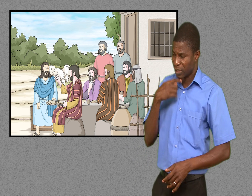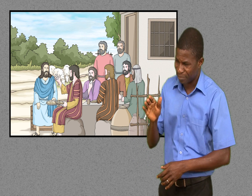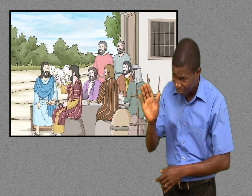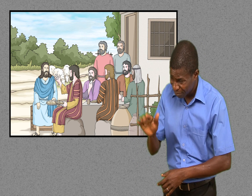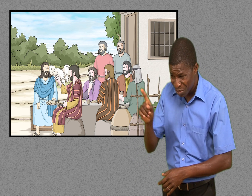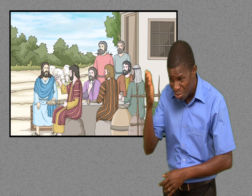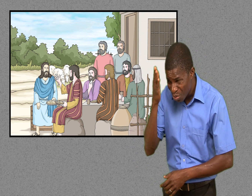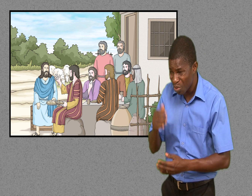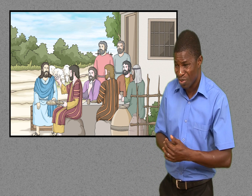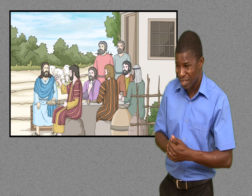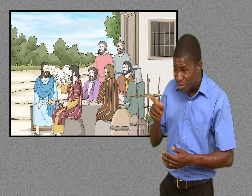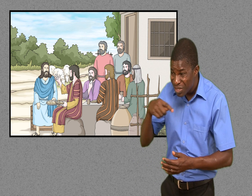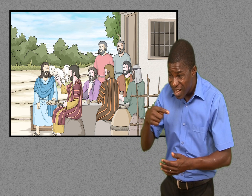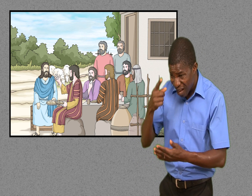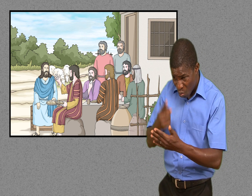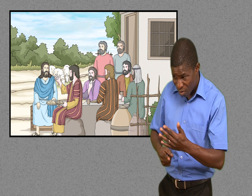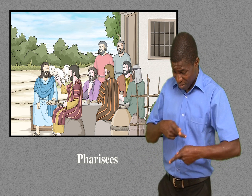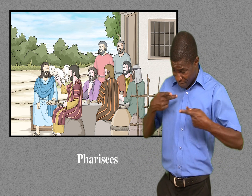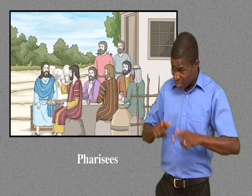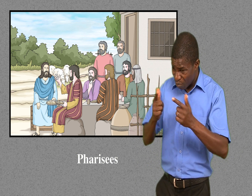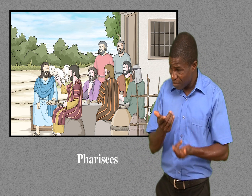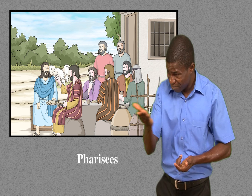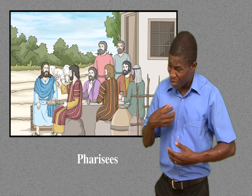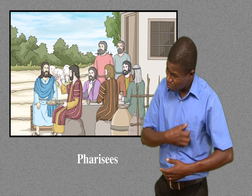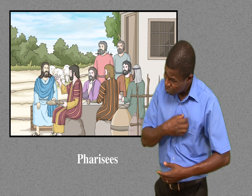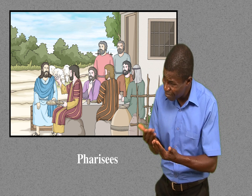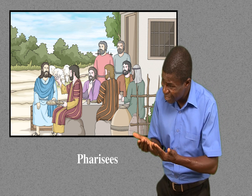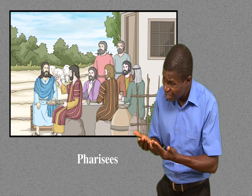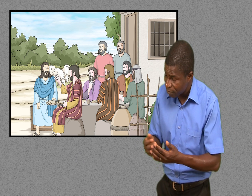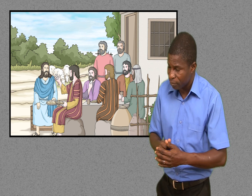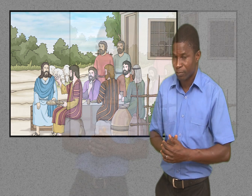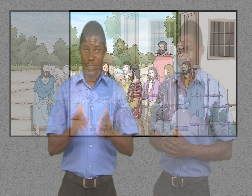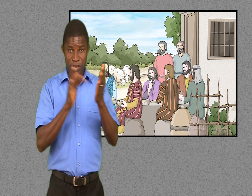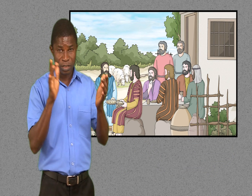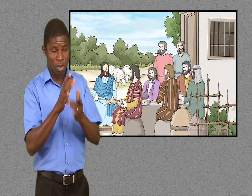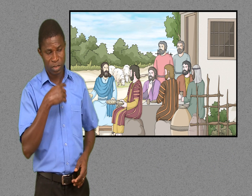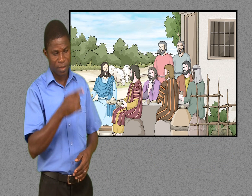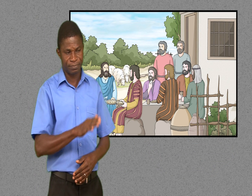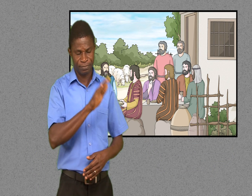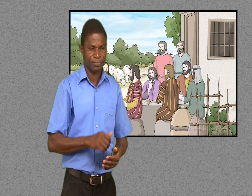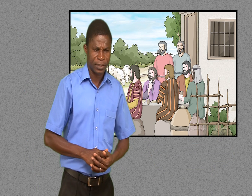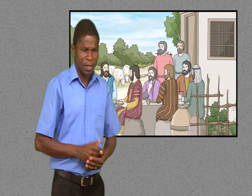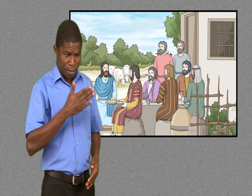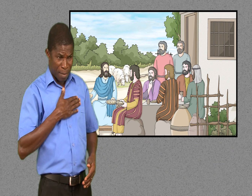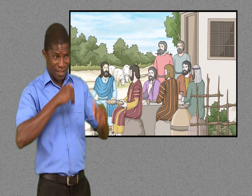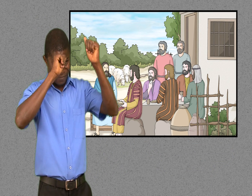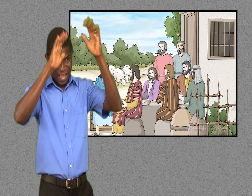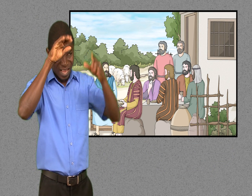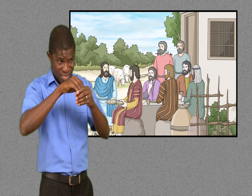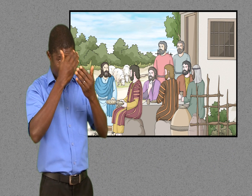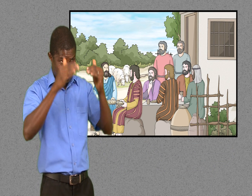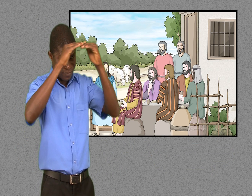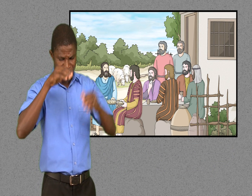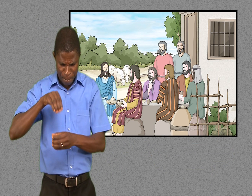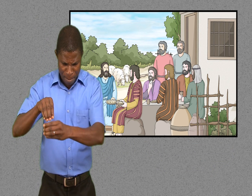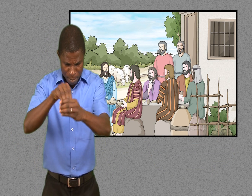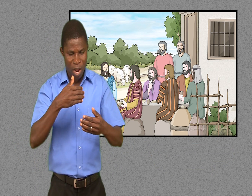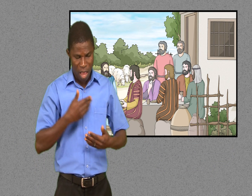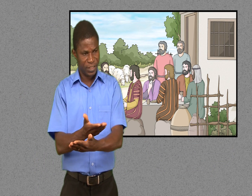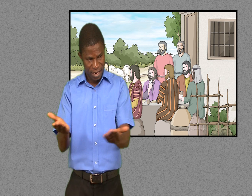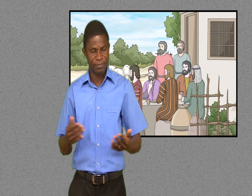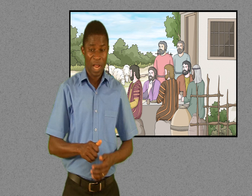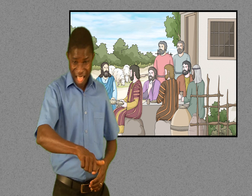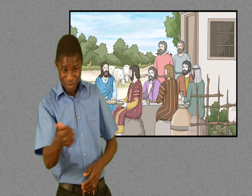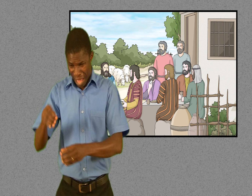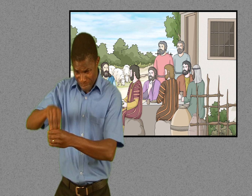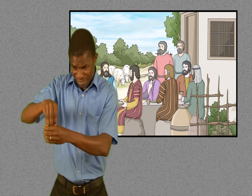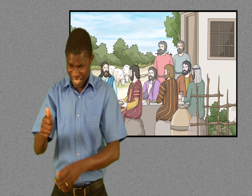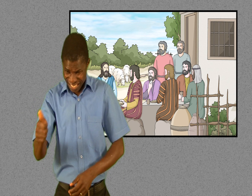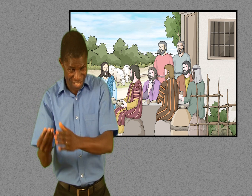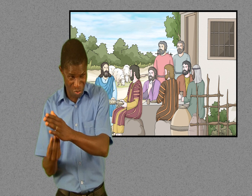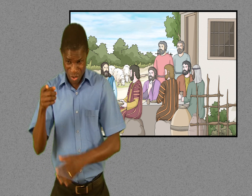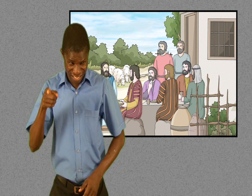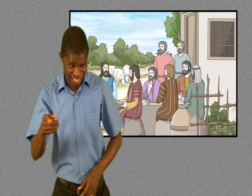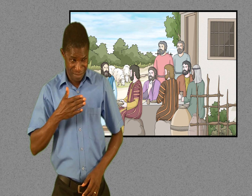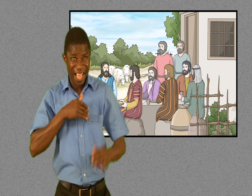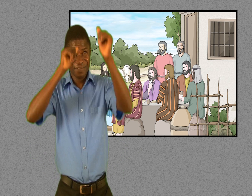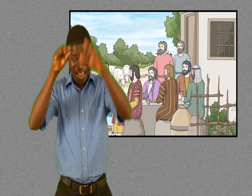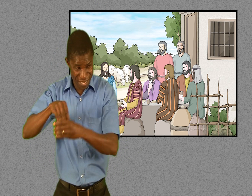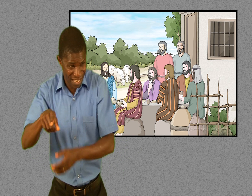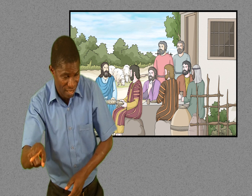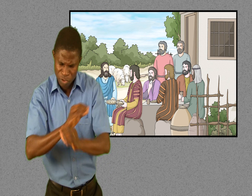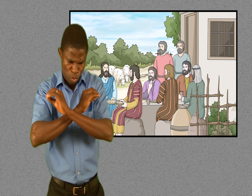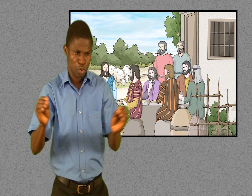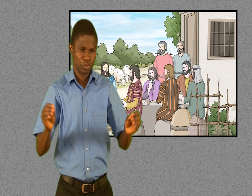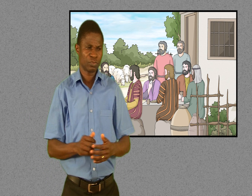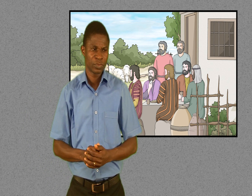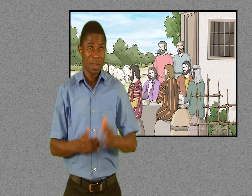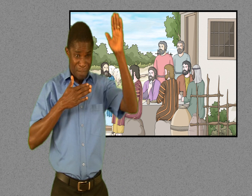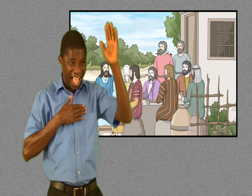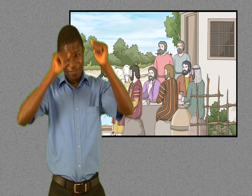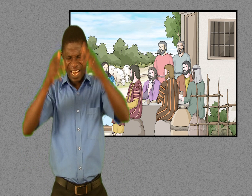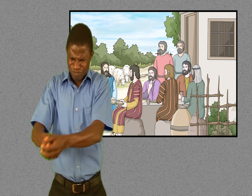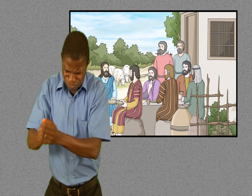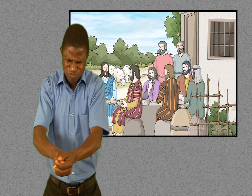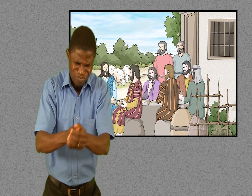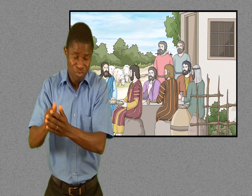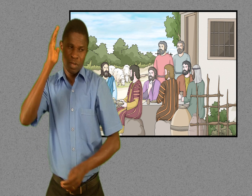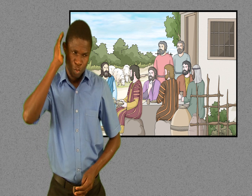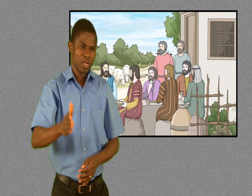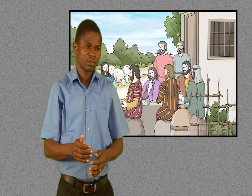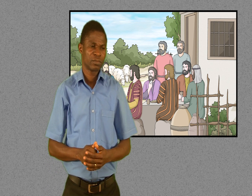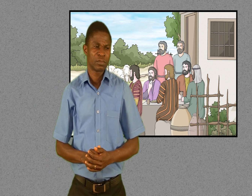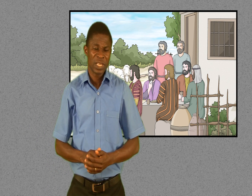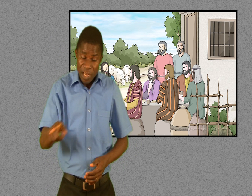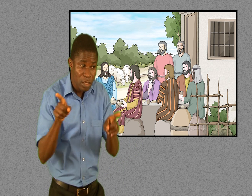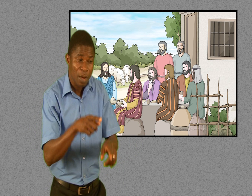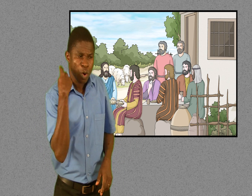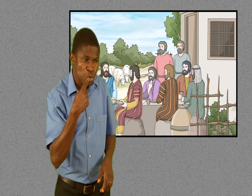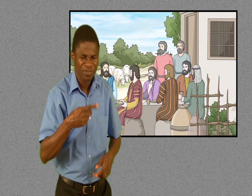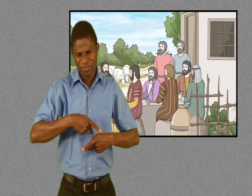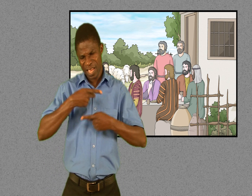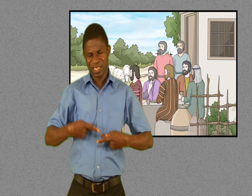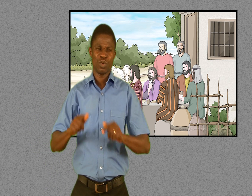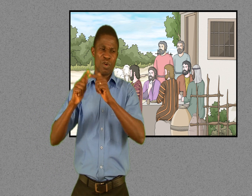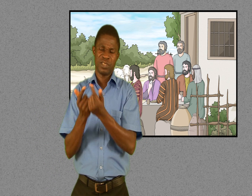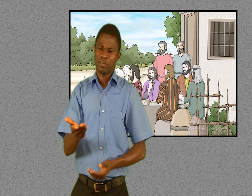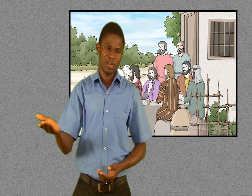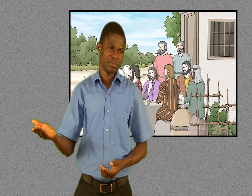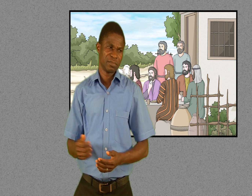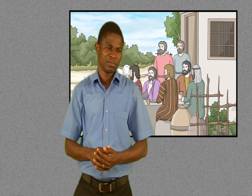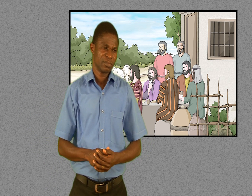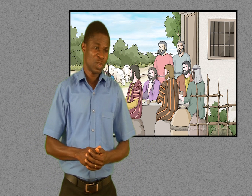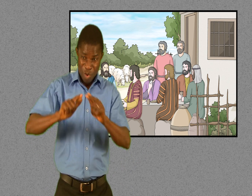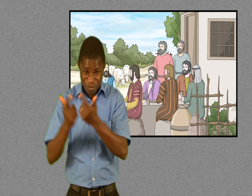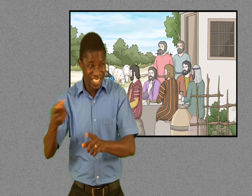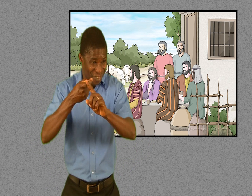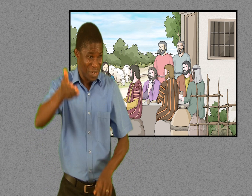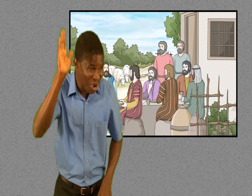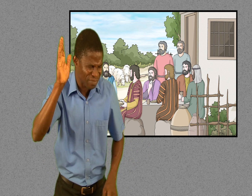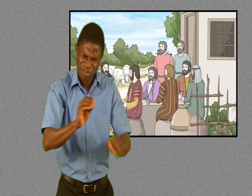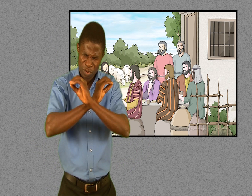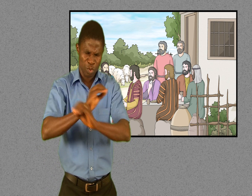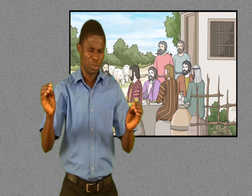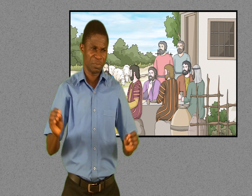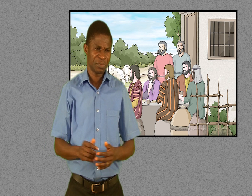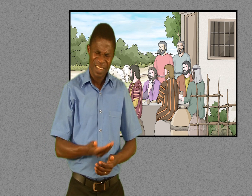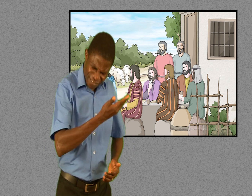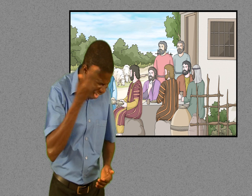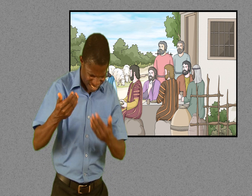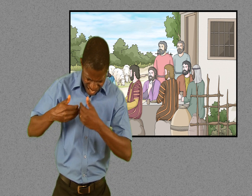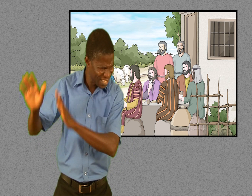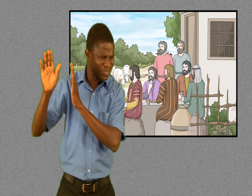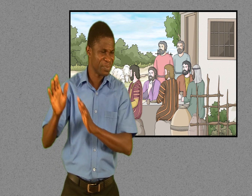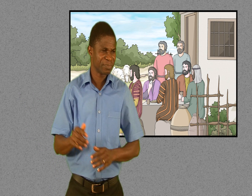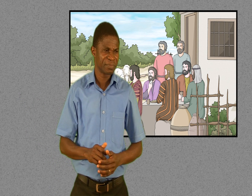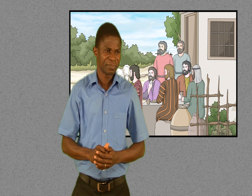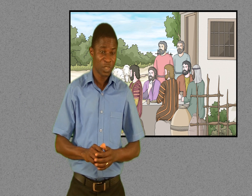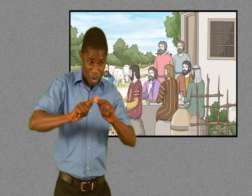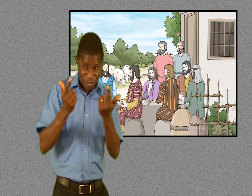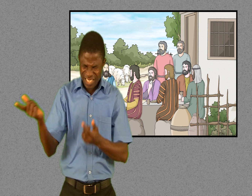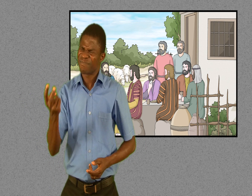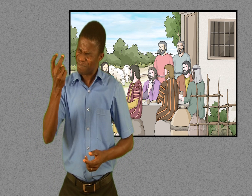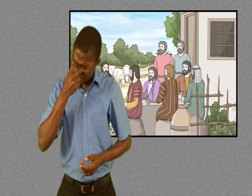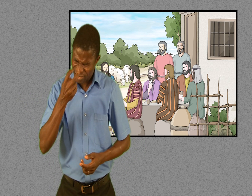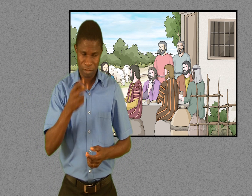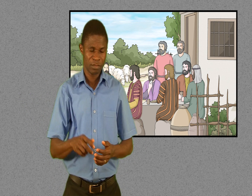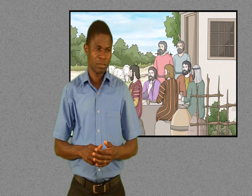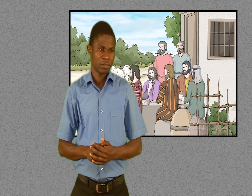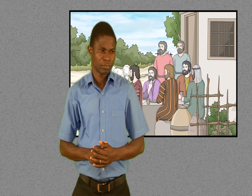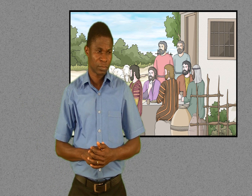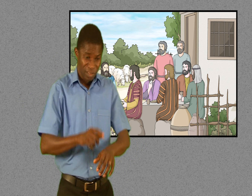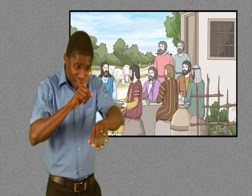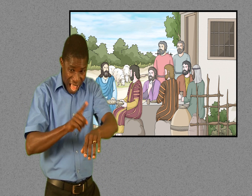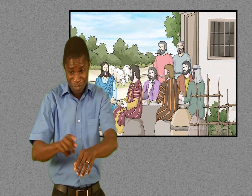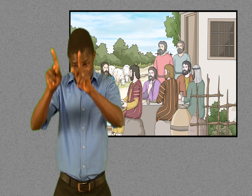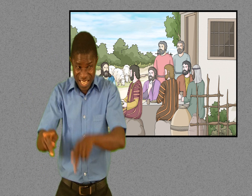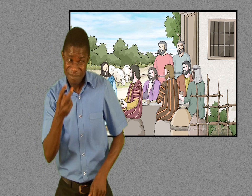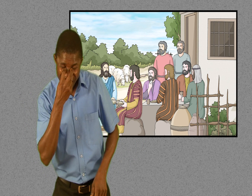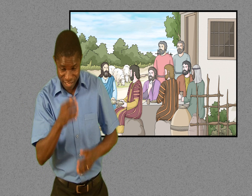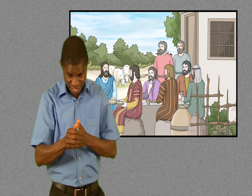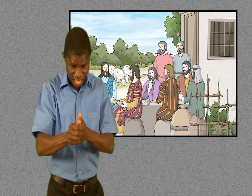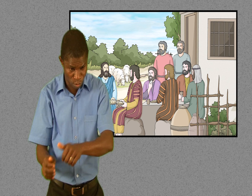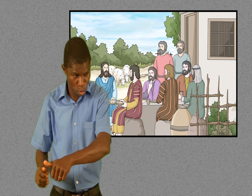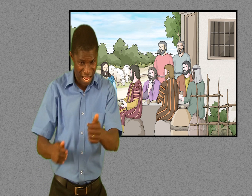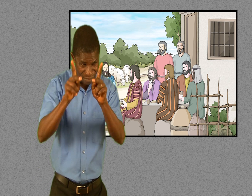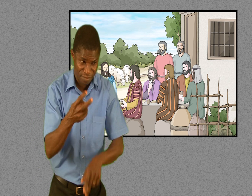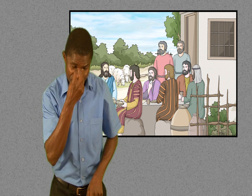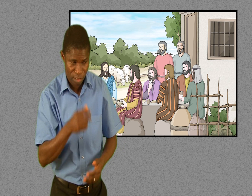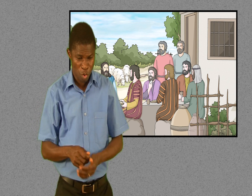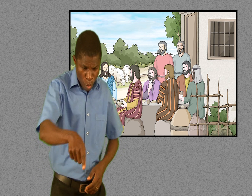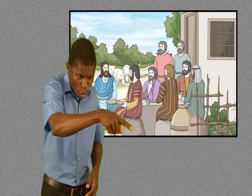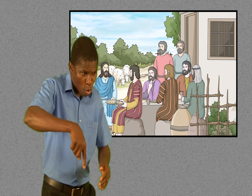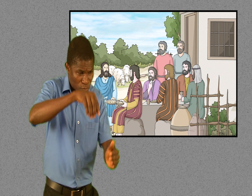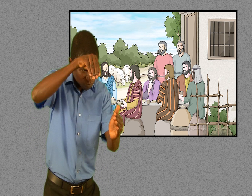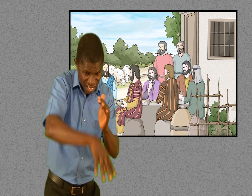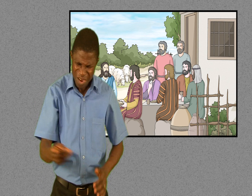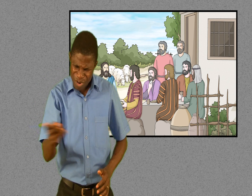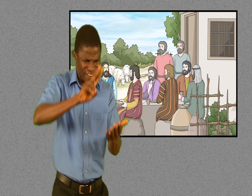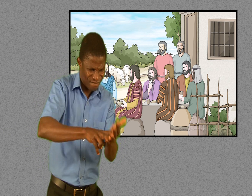But Jesus replied, “Every plant that My heavenly Father has not planted will be pulled up by its roots. Disregard them! They are blind guides. If a blind man leads a blind man, both will fall into a pit.”